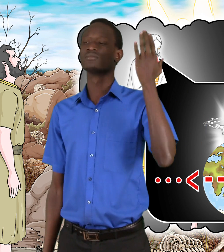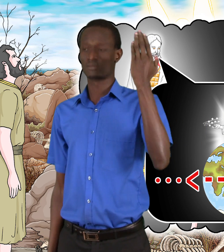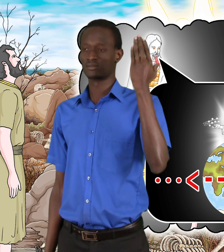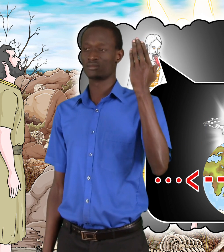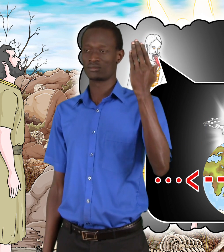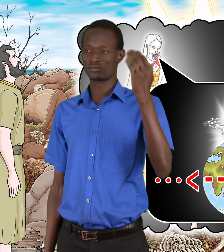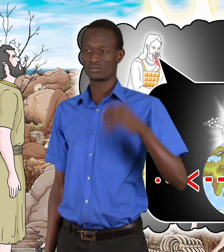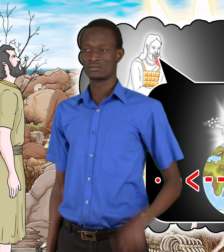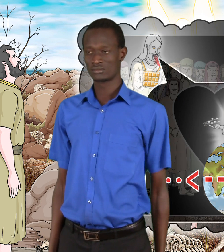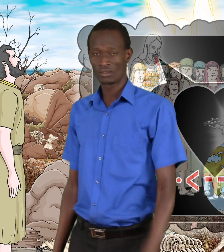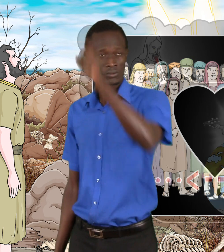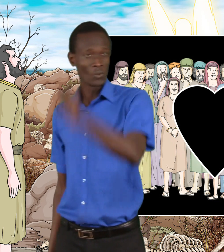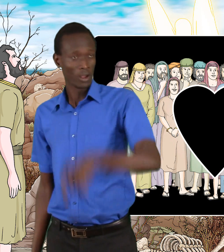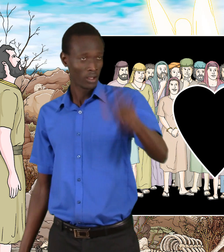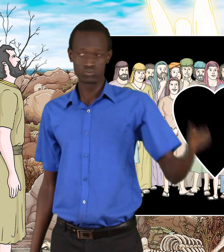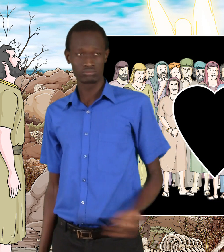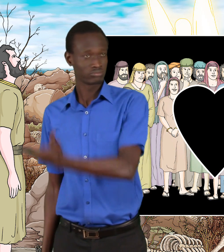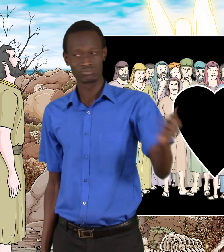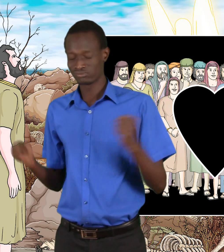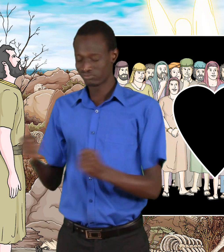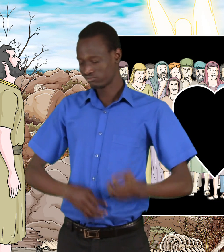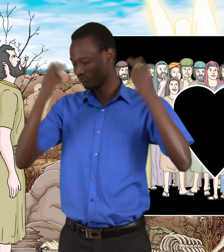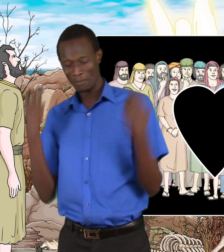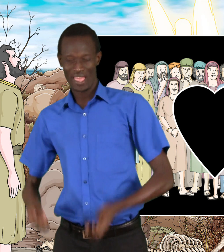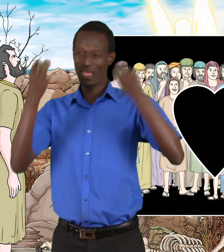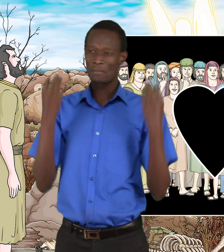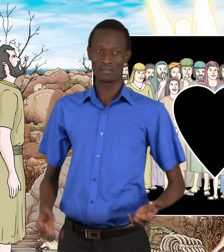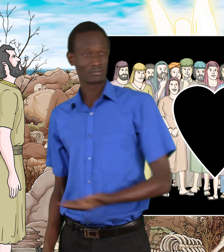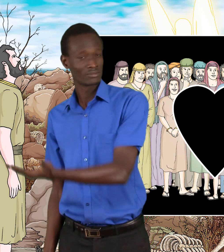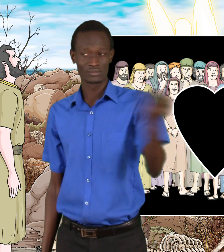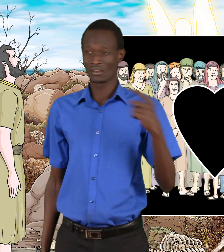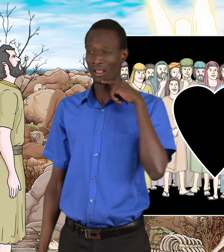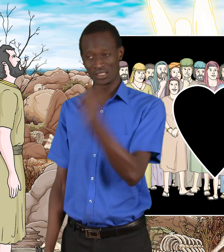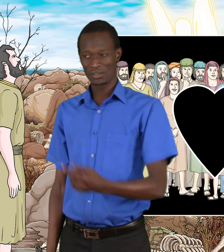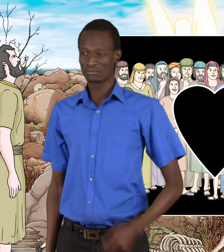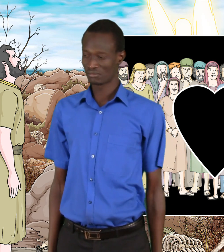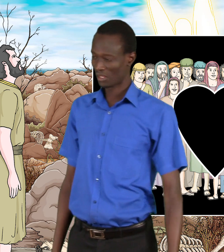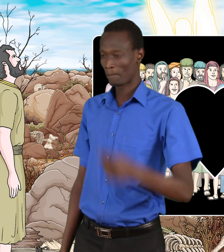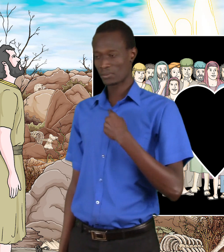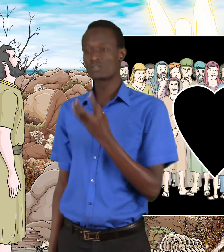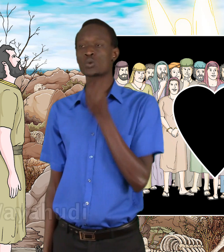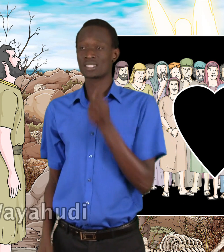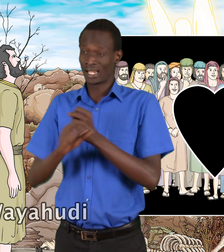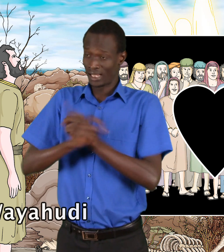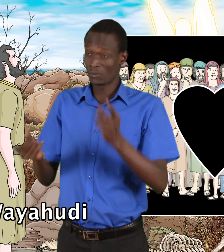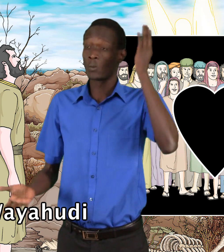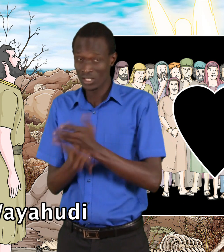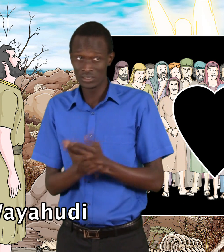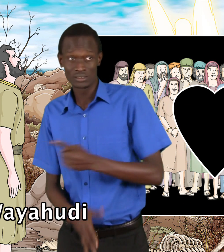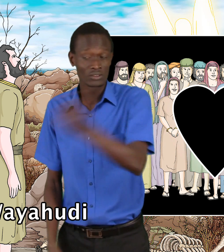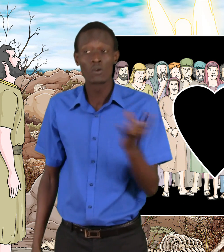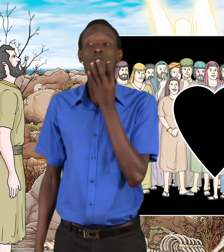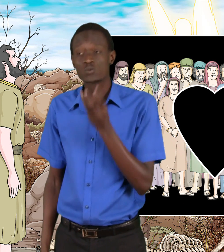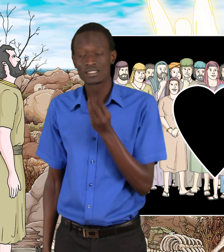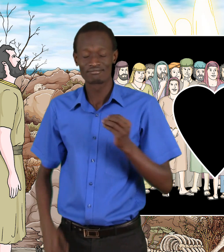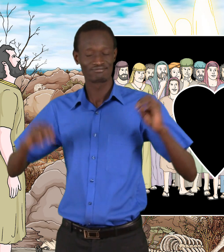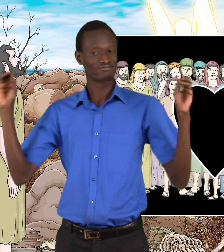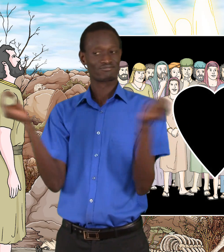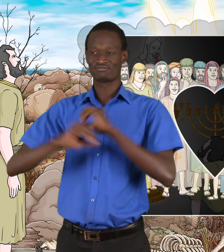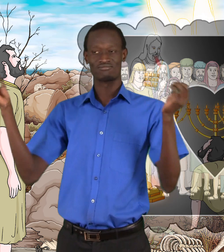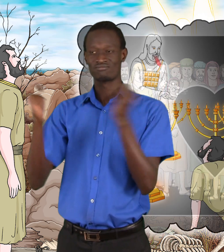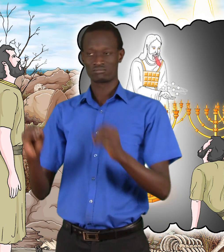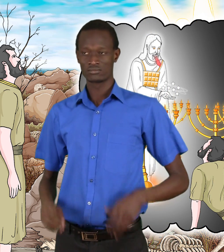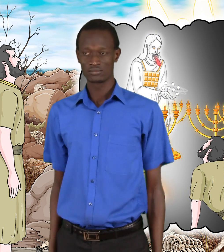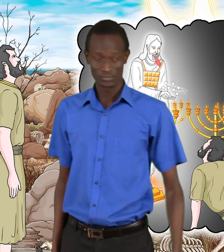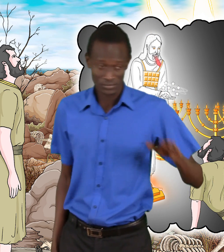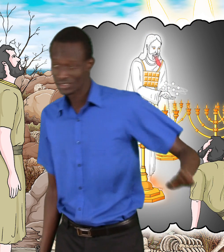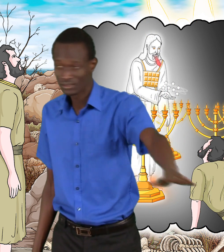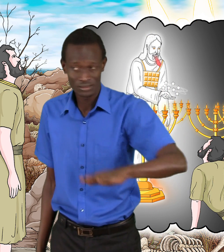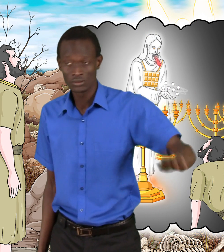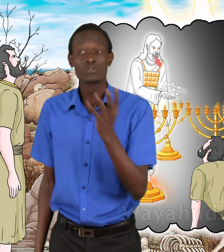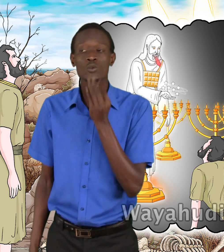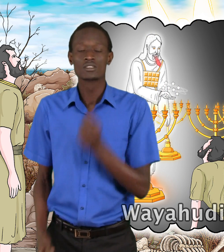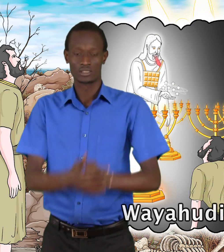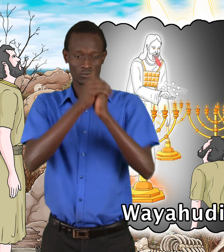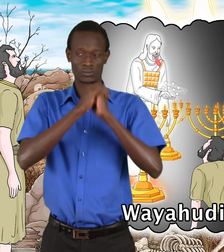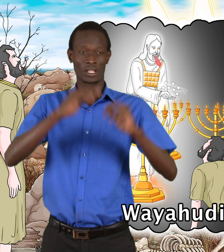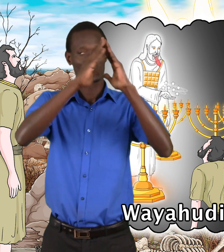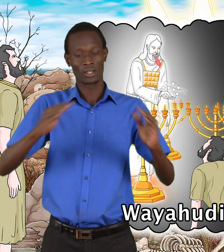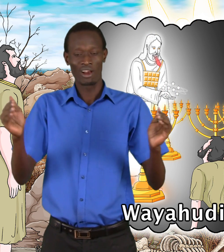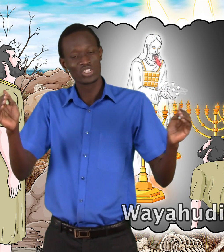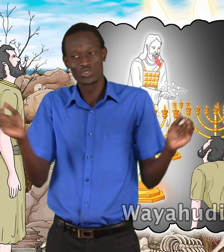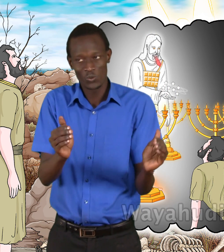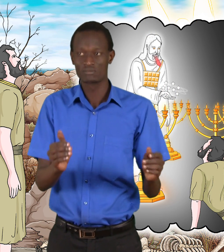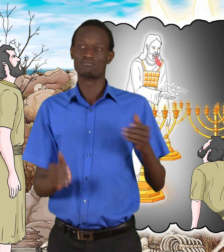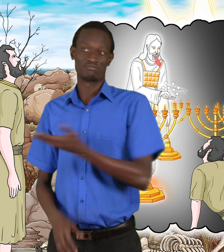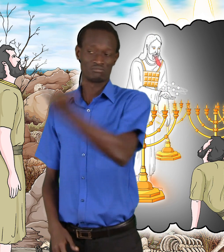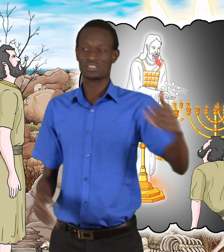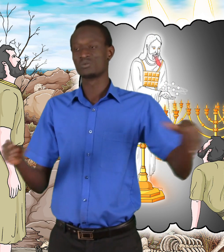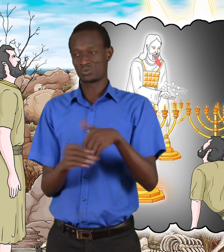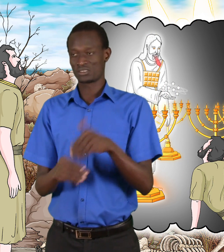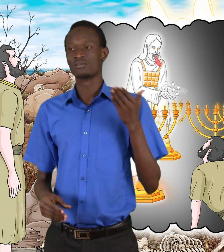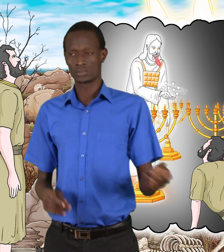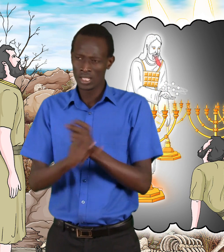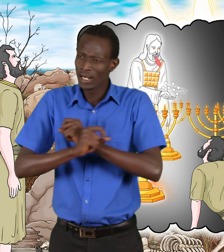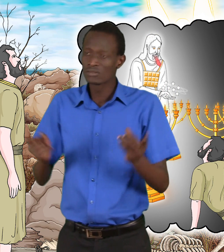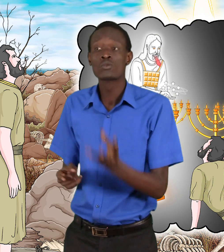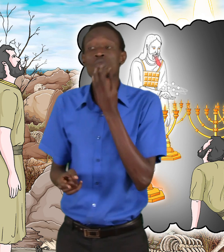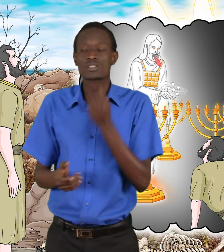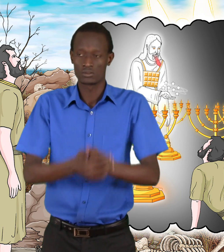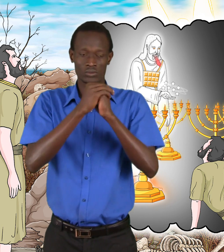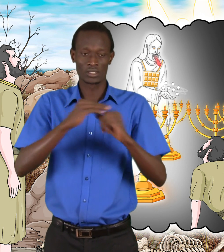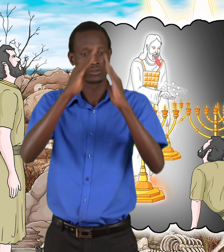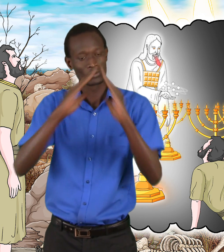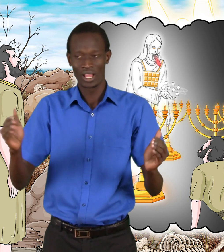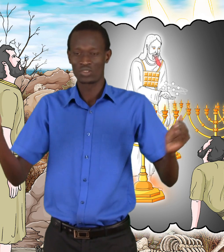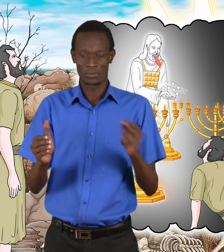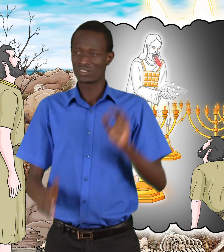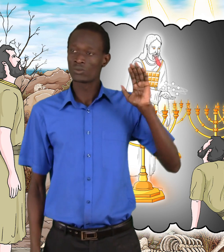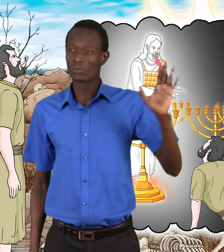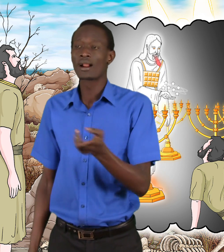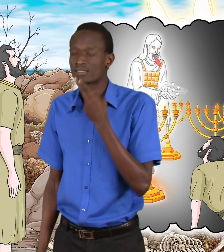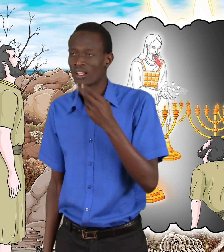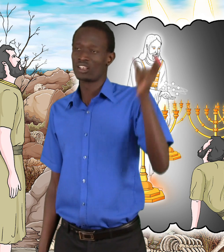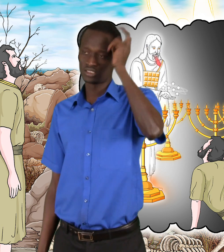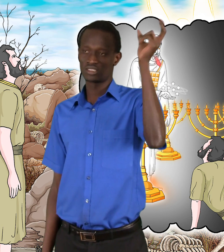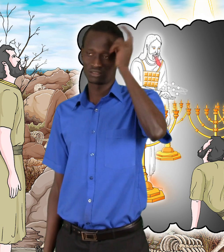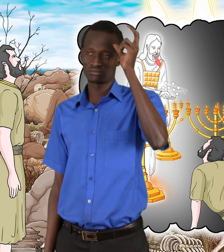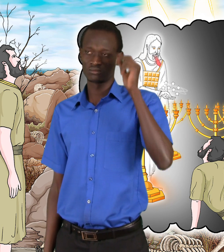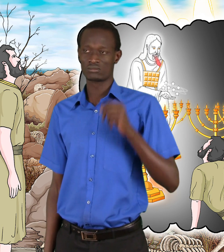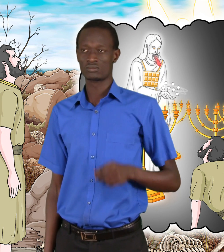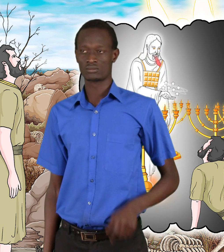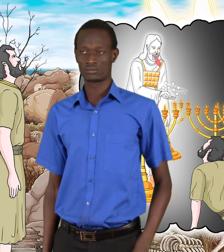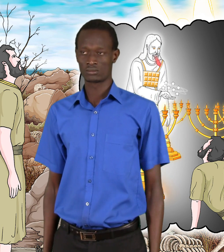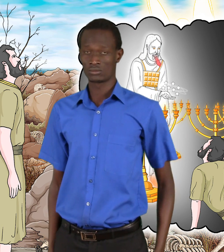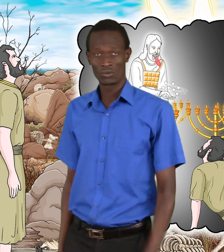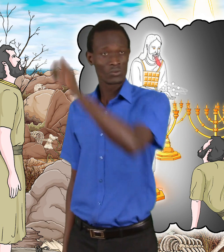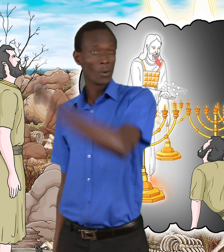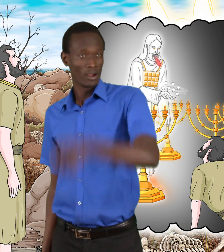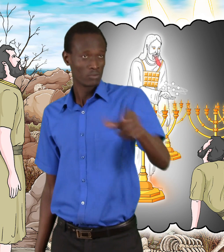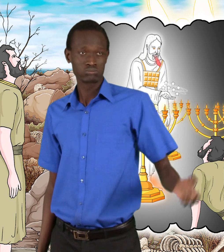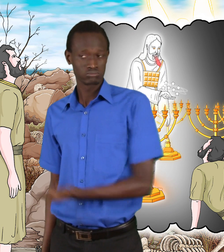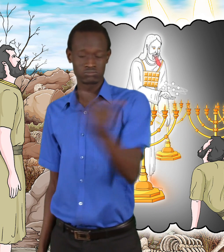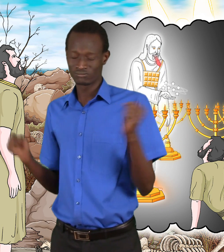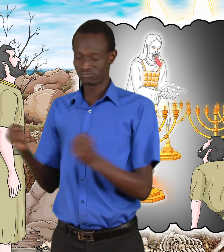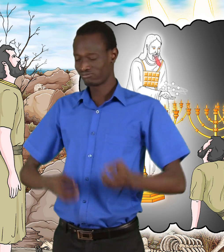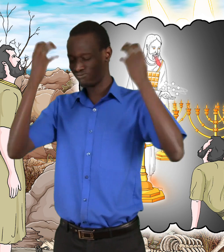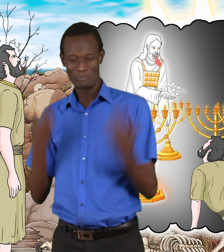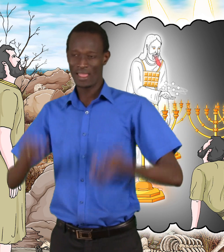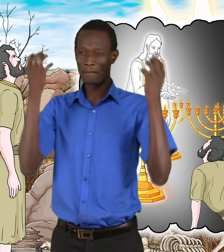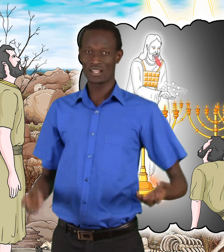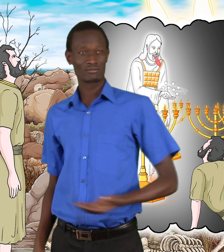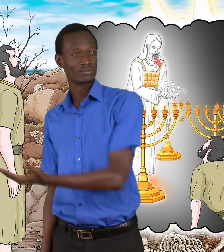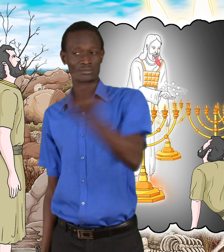And I am aware of the slander of those who falsely claim to be Jews, but are in fact a synagogue of Satan.